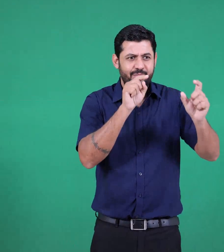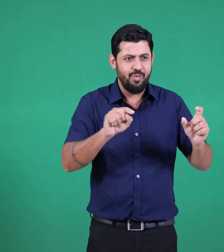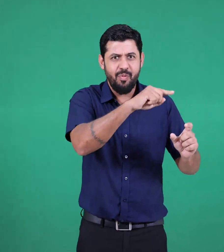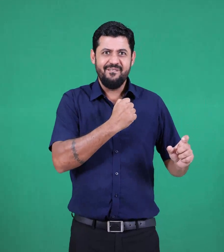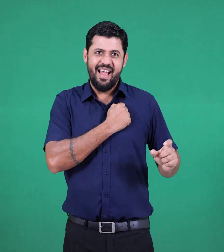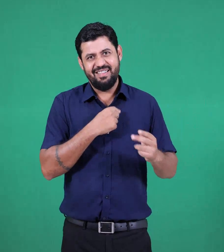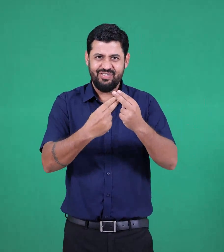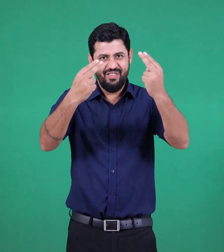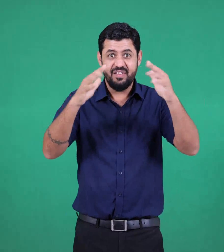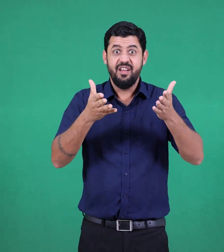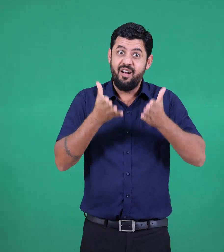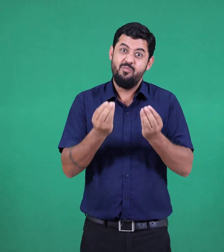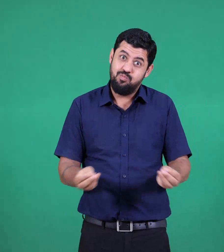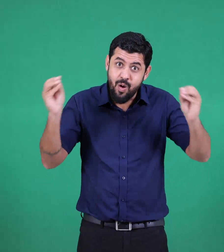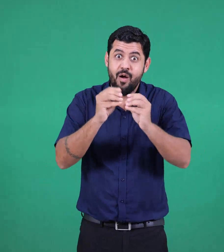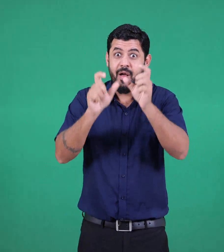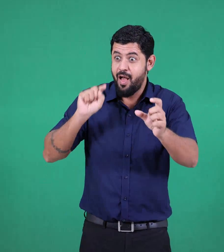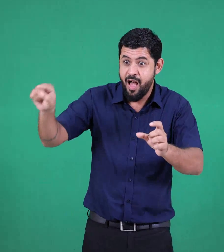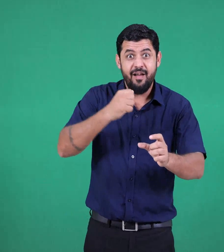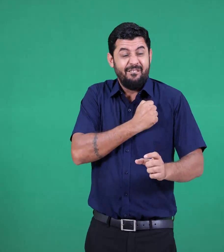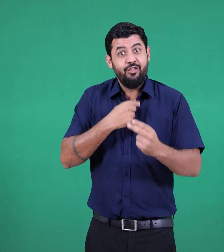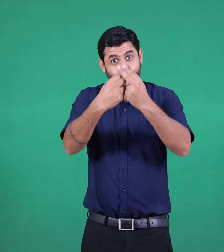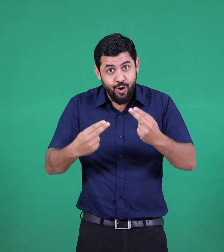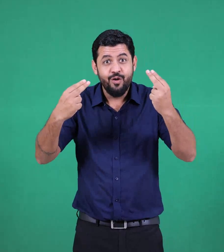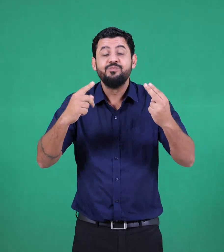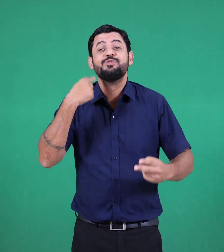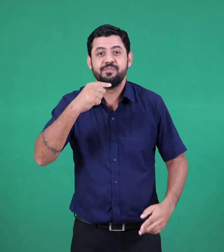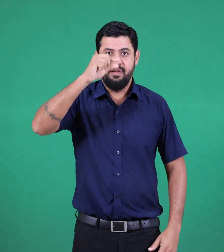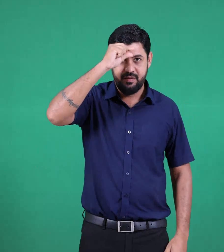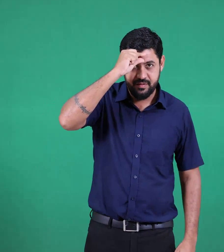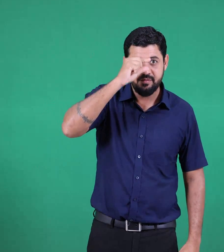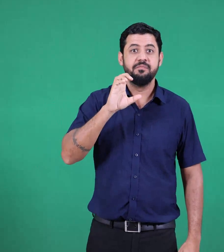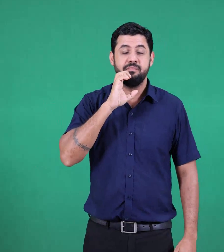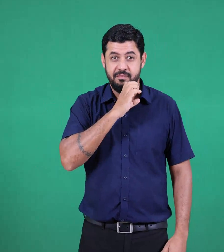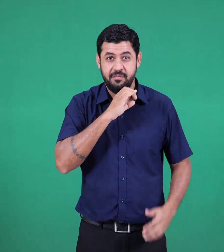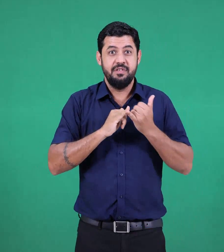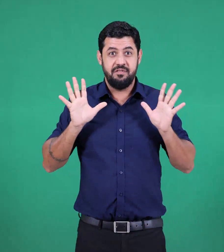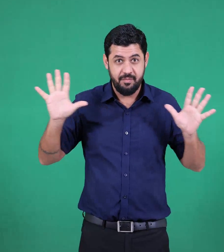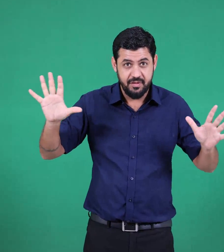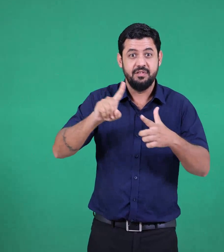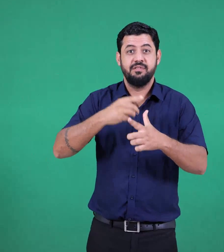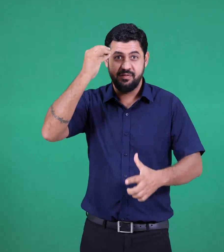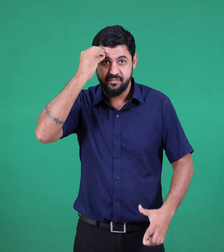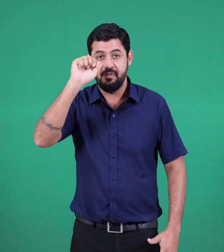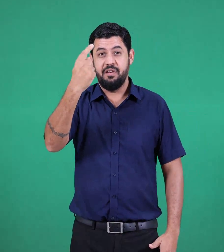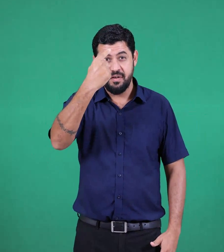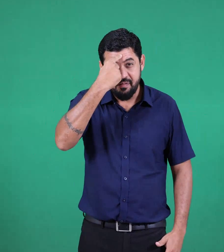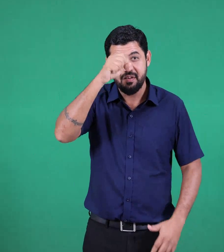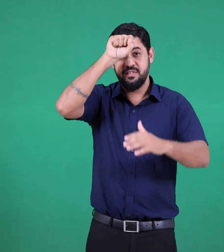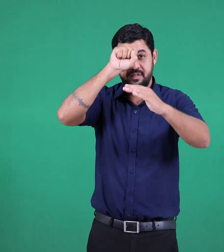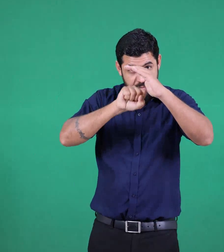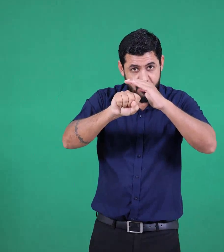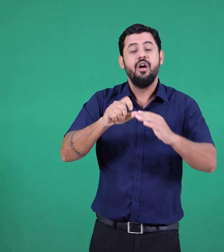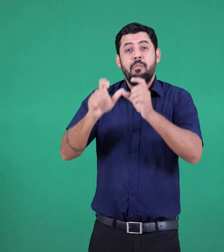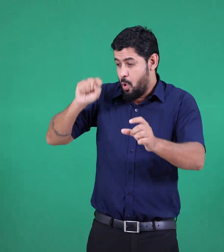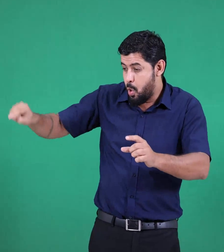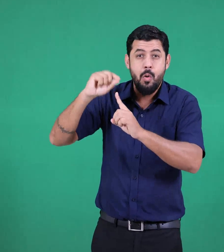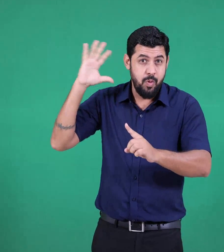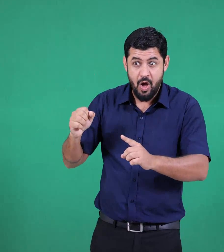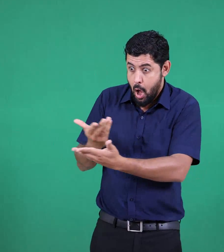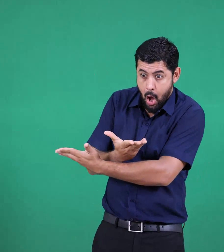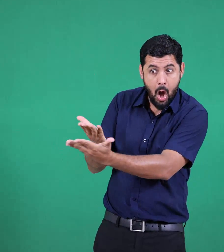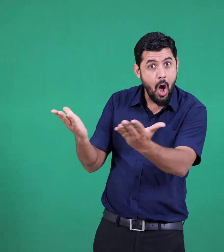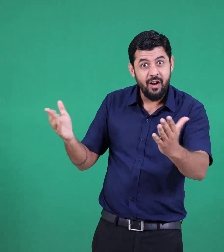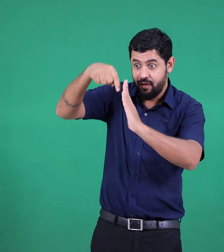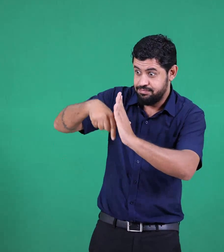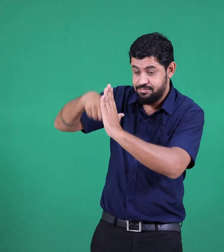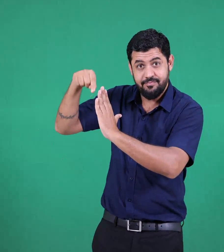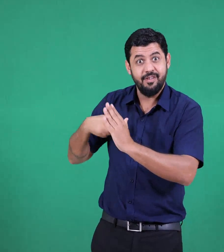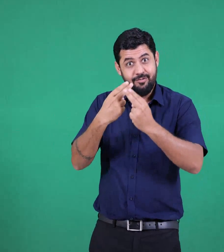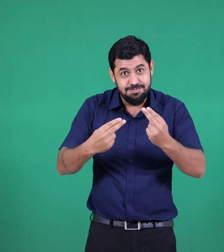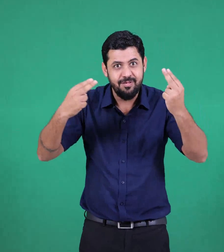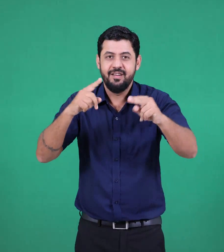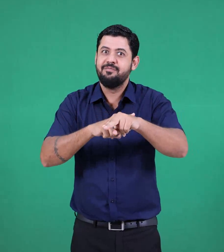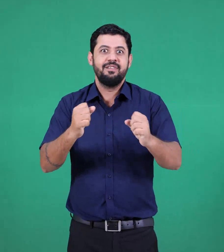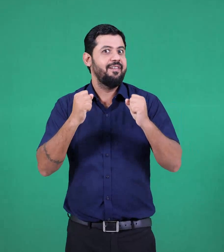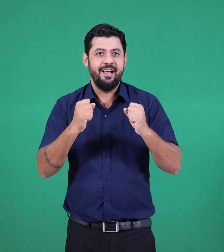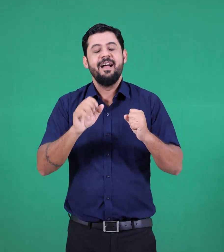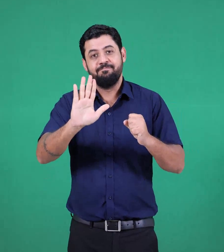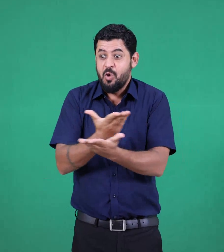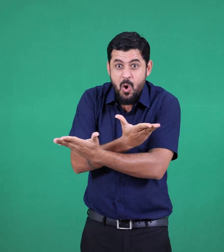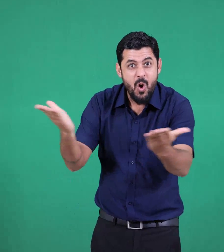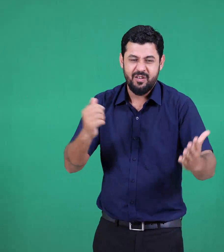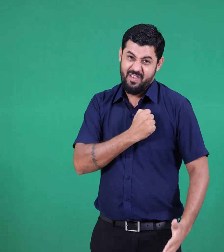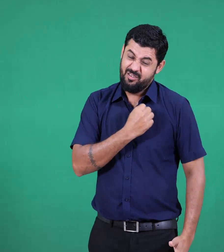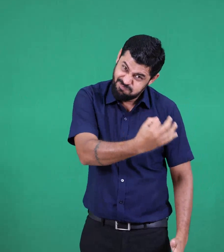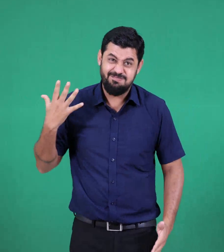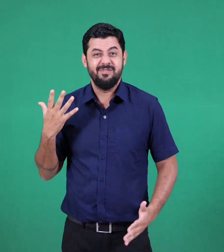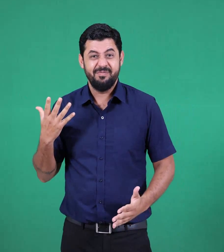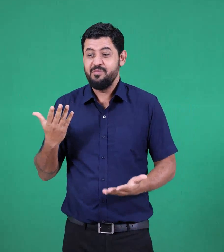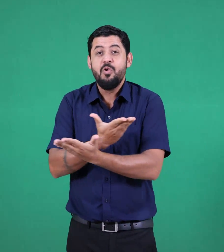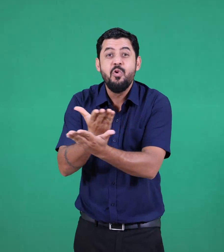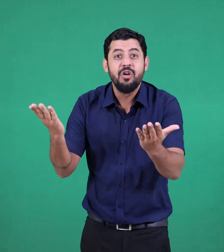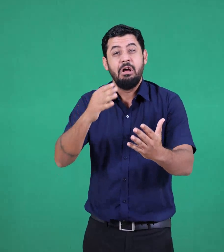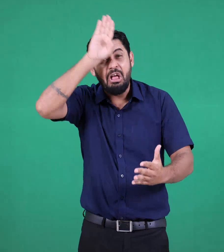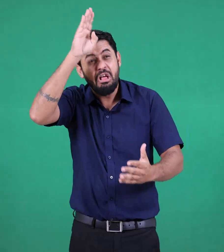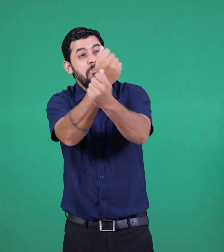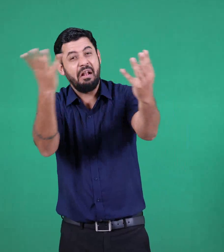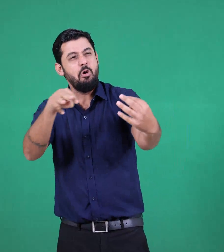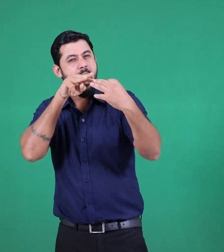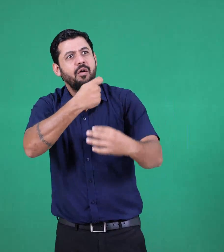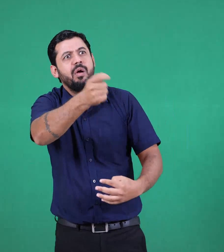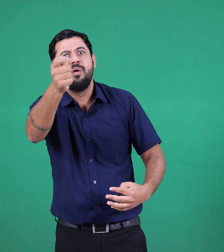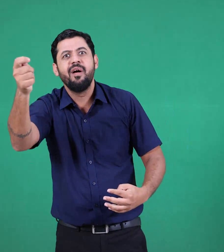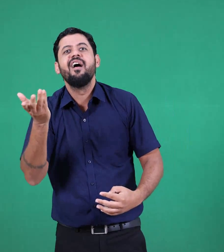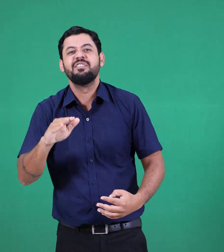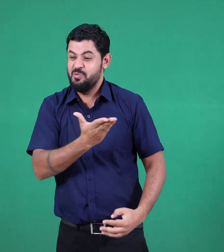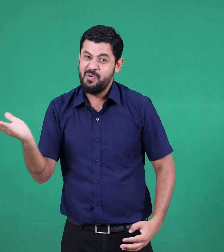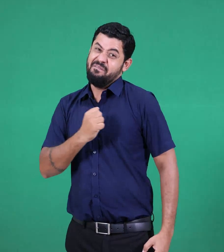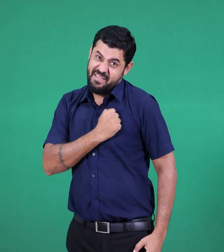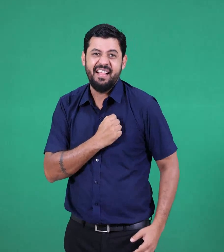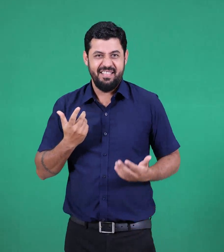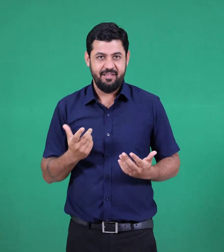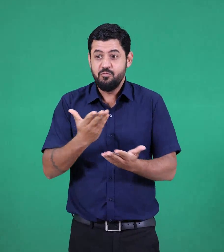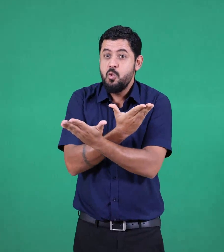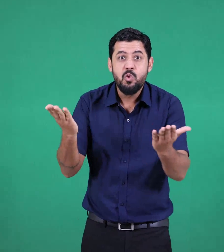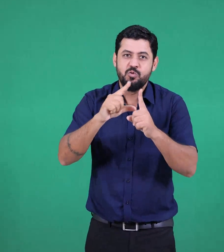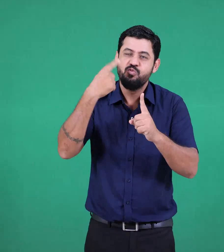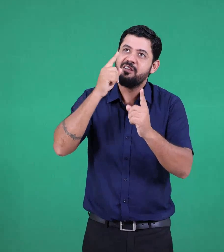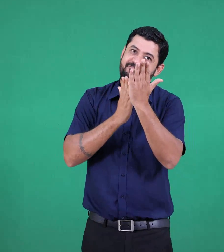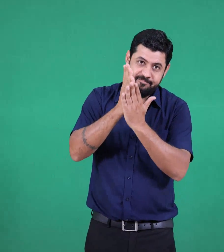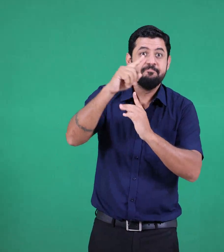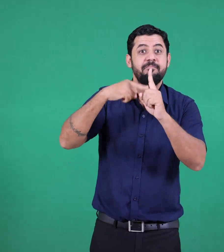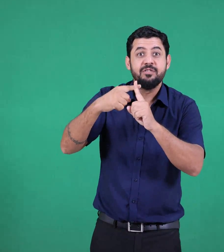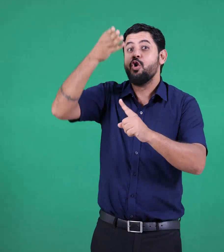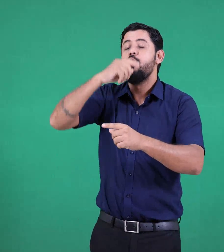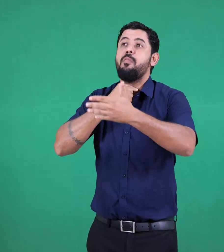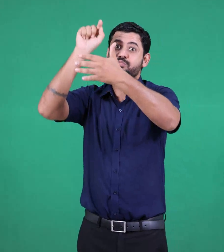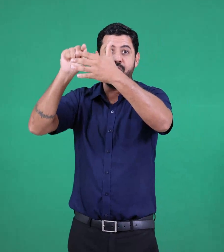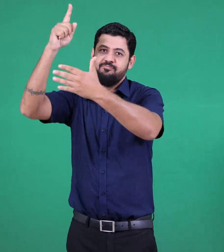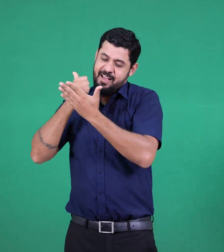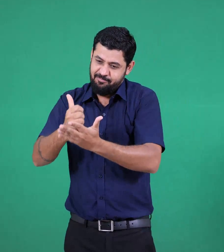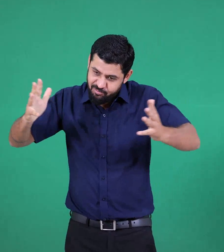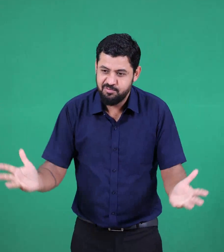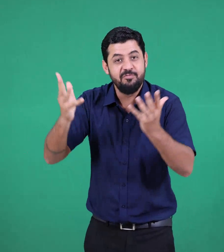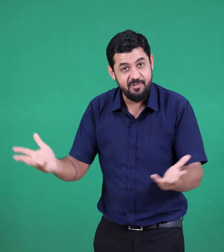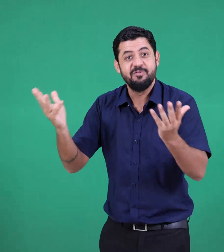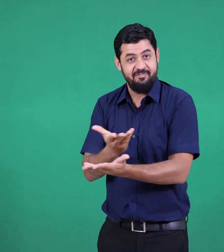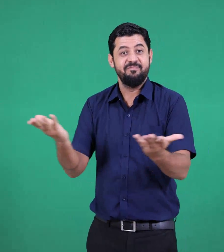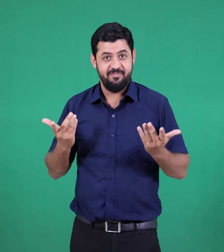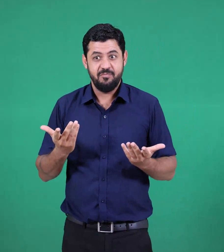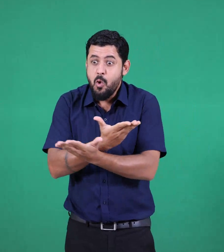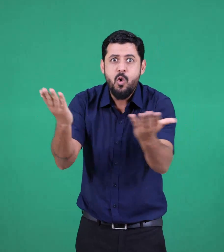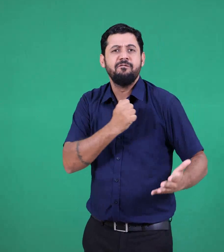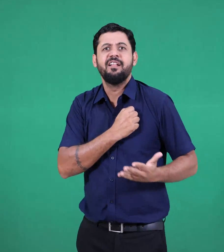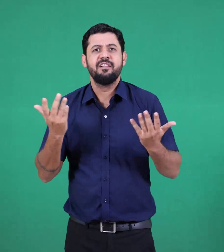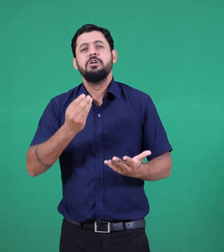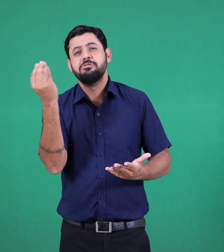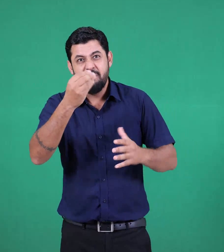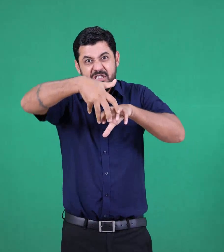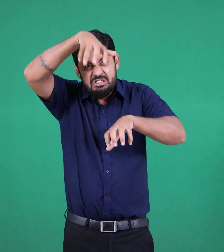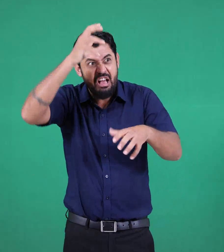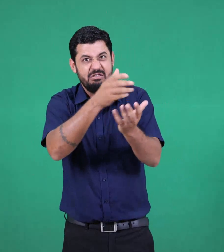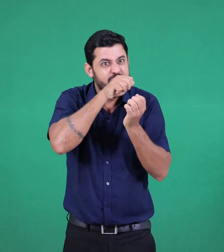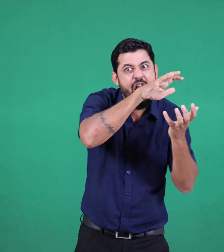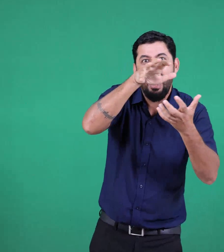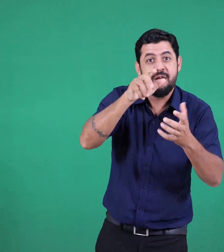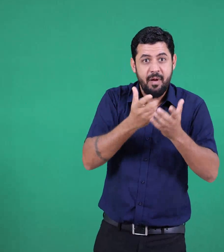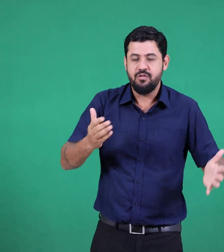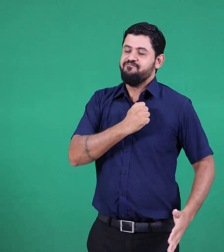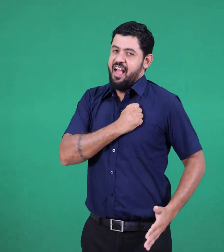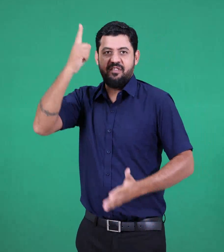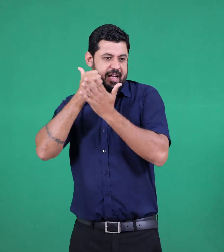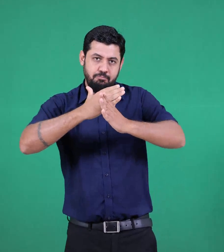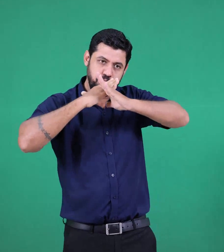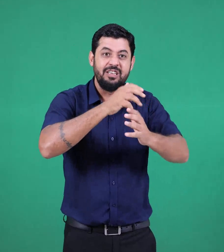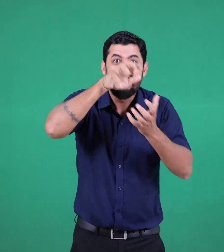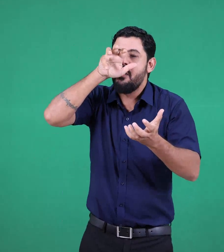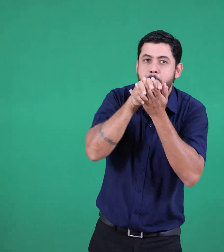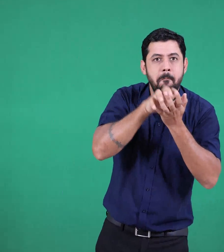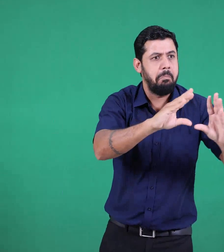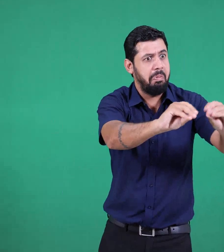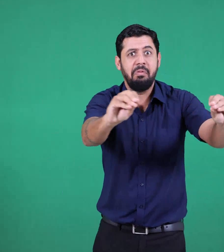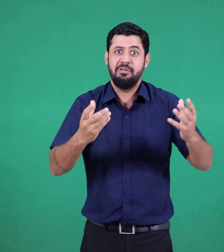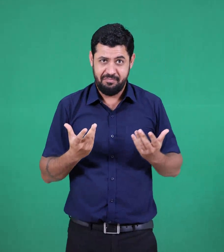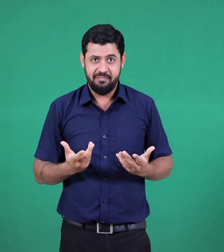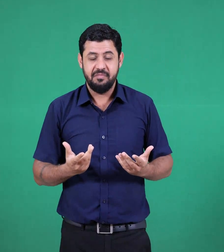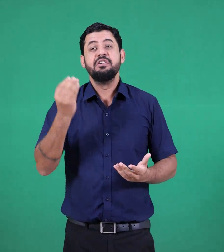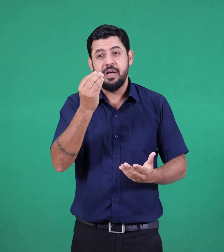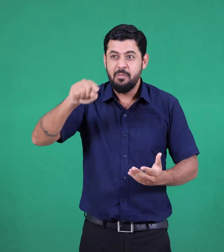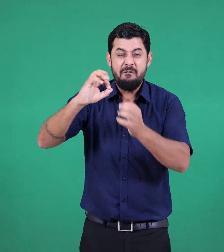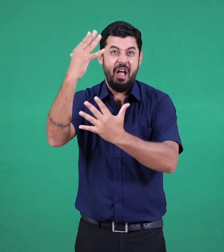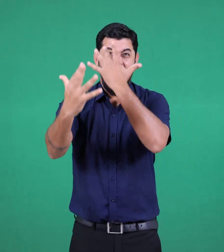Time will not allow me to tell of Gideon, Barak, Samson, Jephthah, David, Samuel, and the prophets, who through faith conquered kingdoms, administered justice, and gained what was promised;